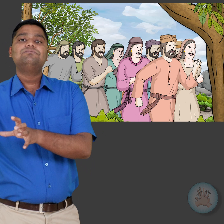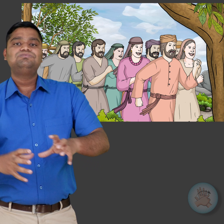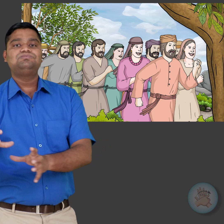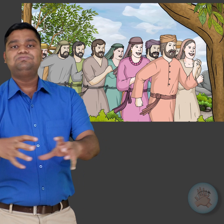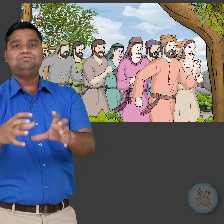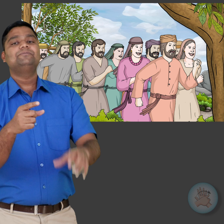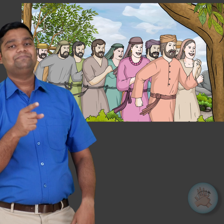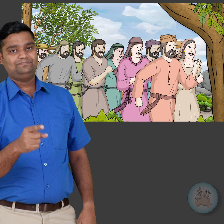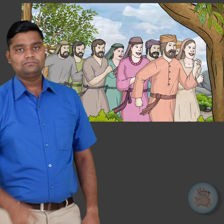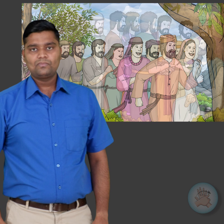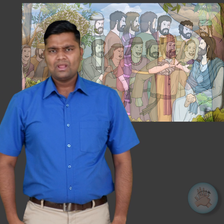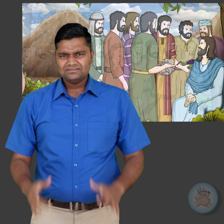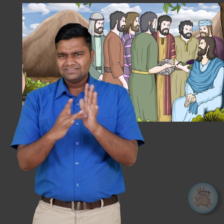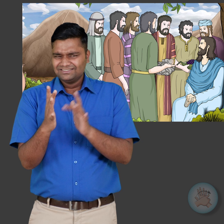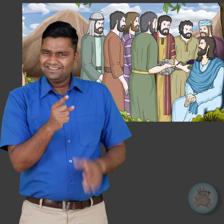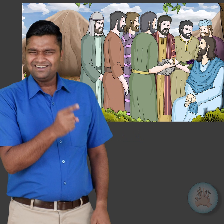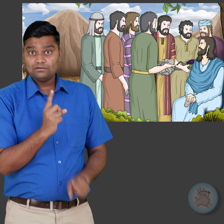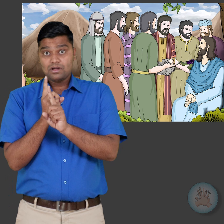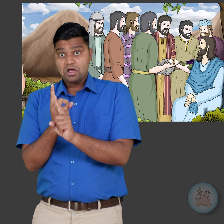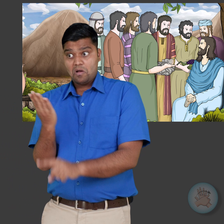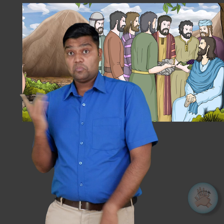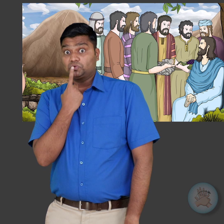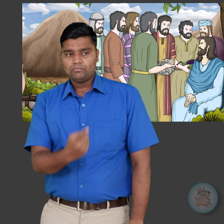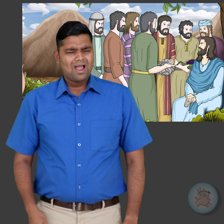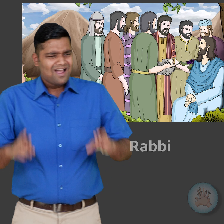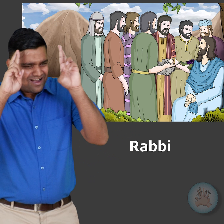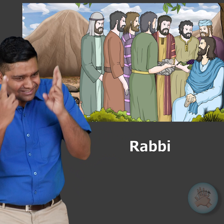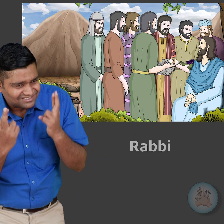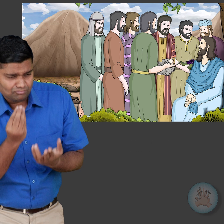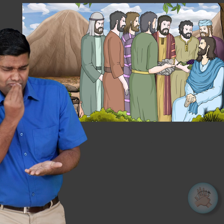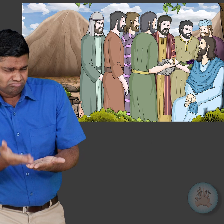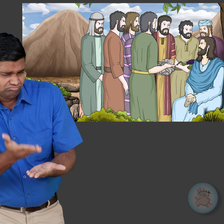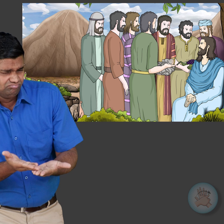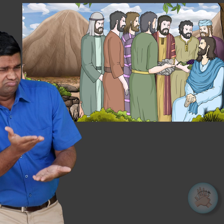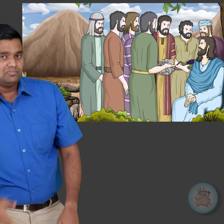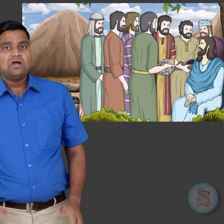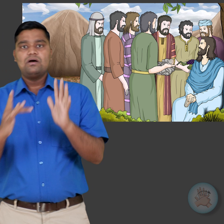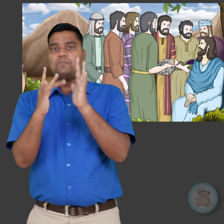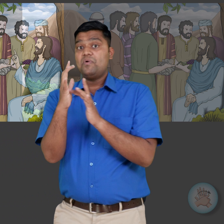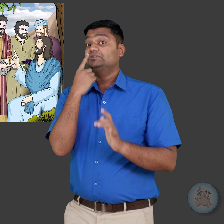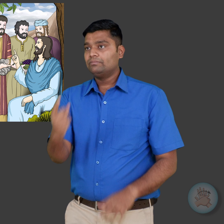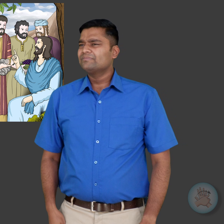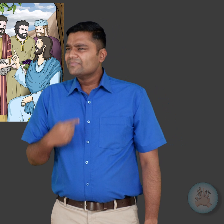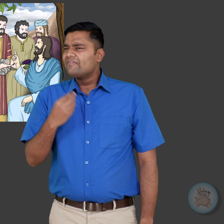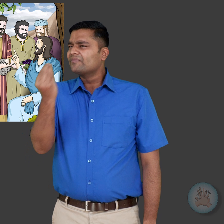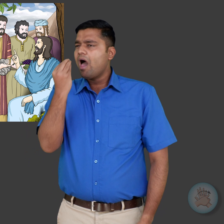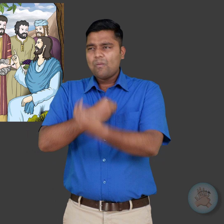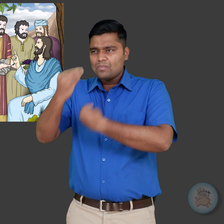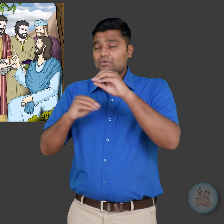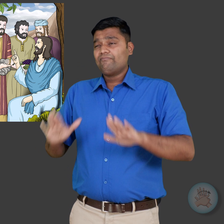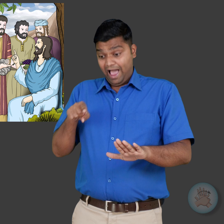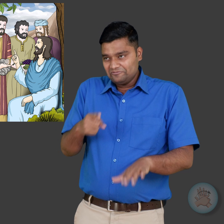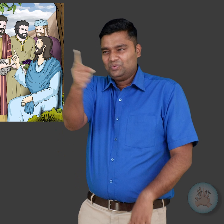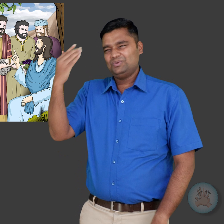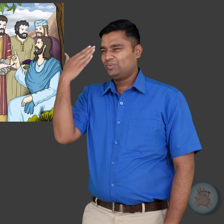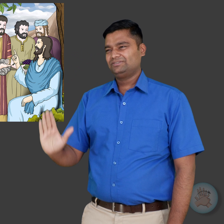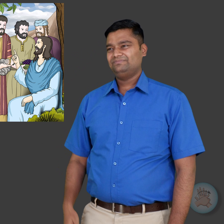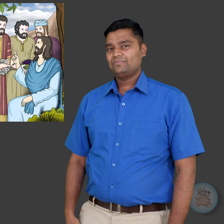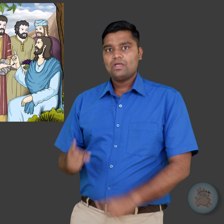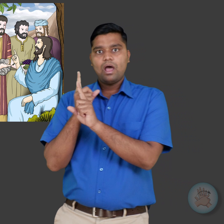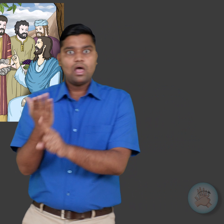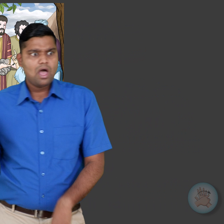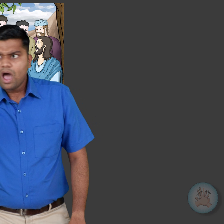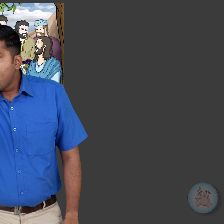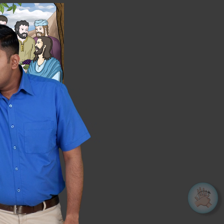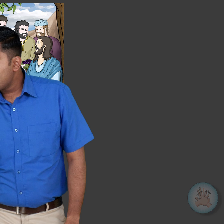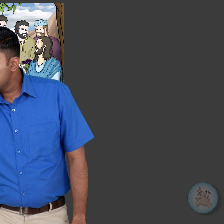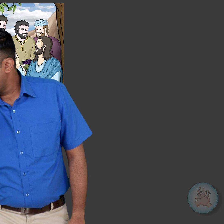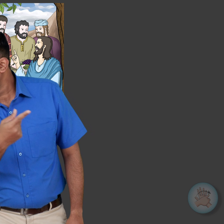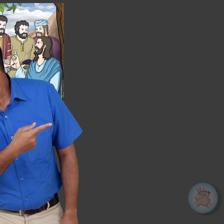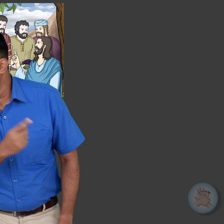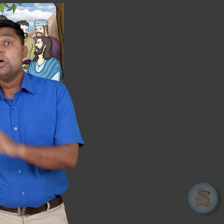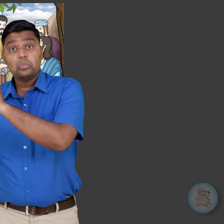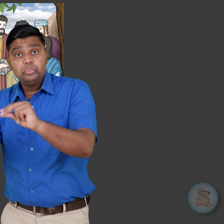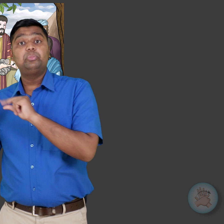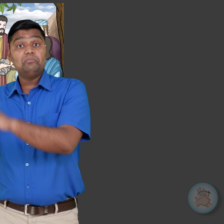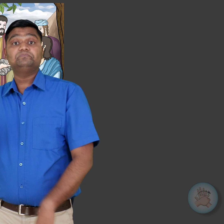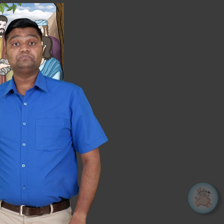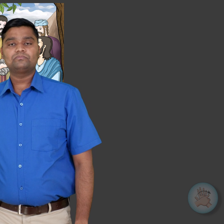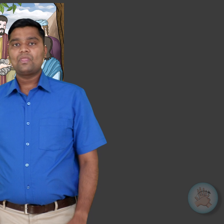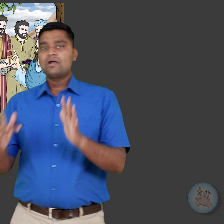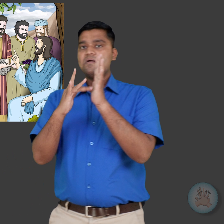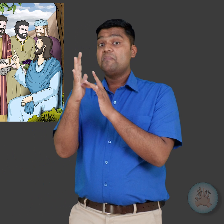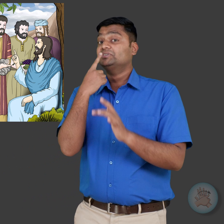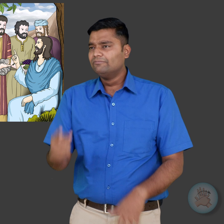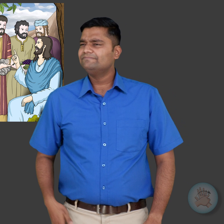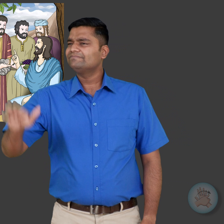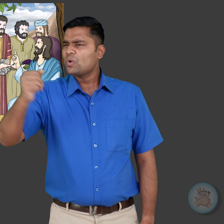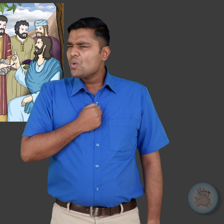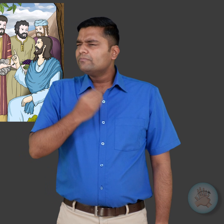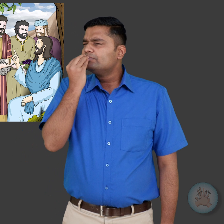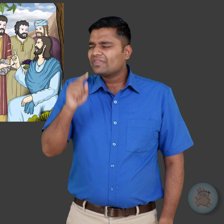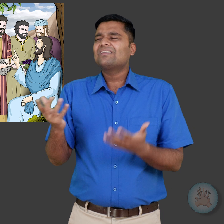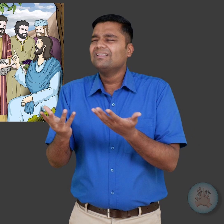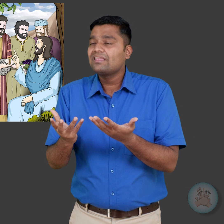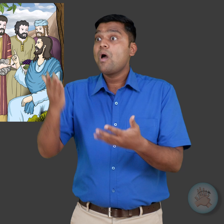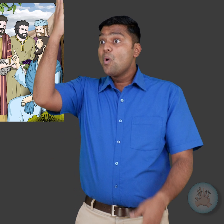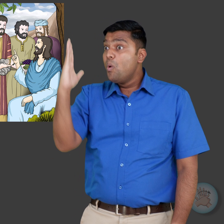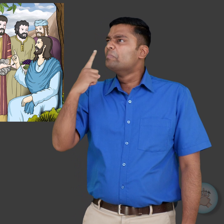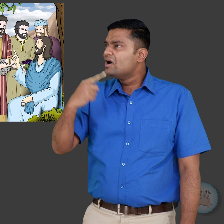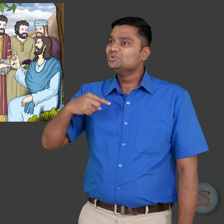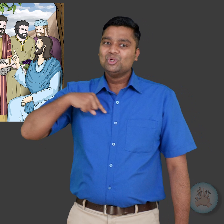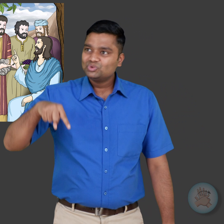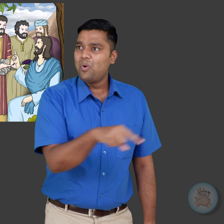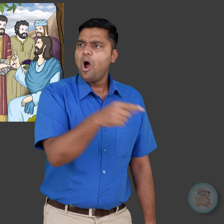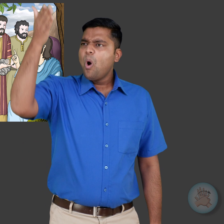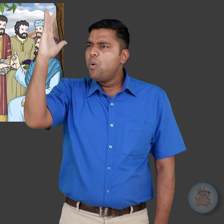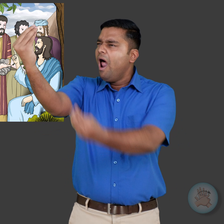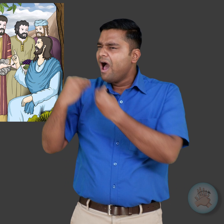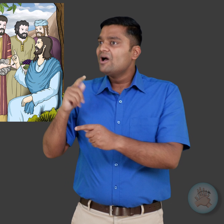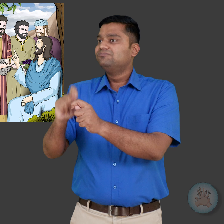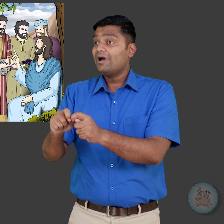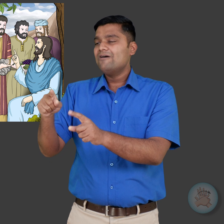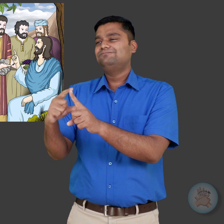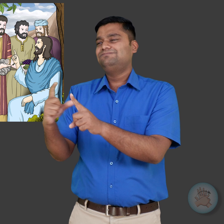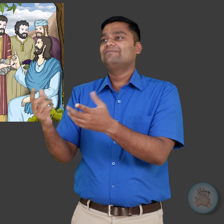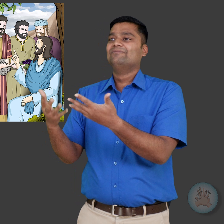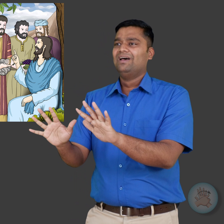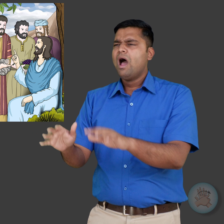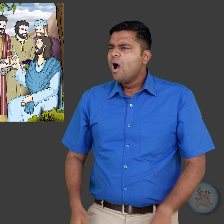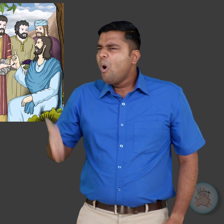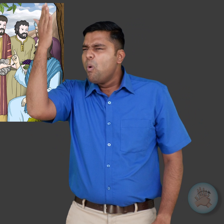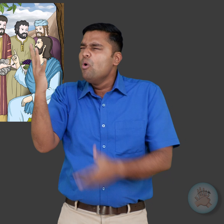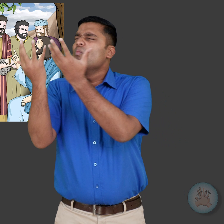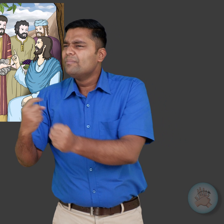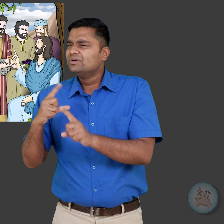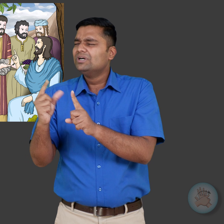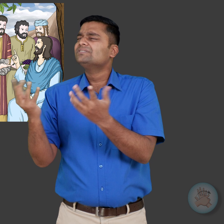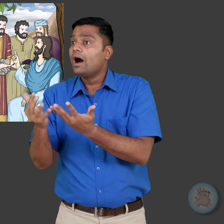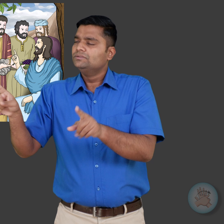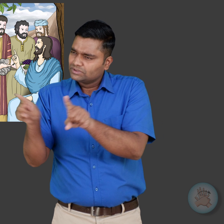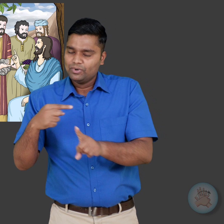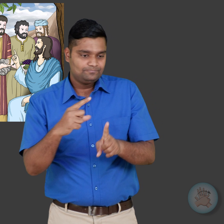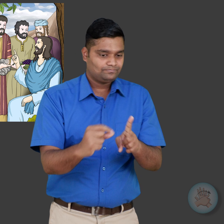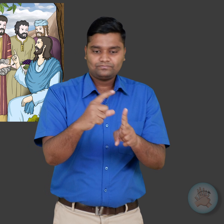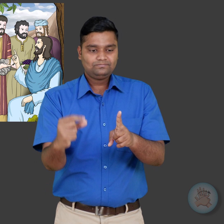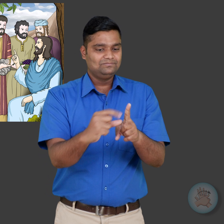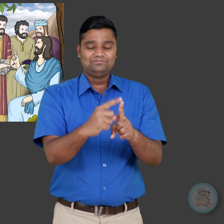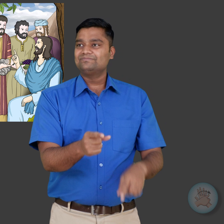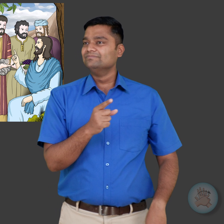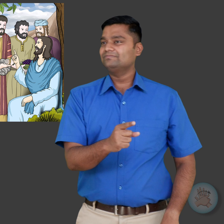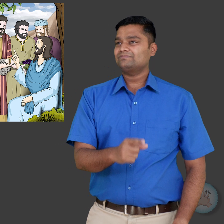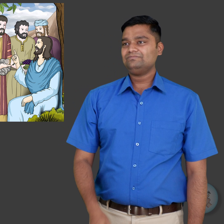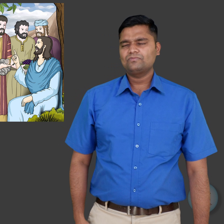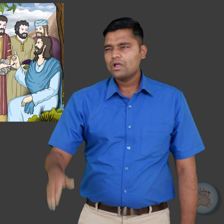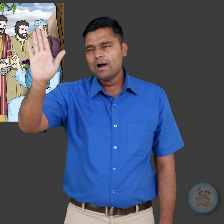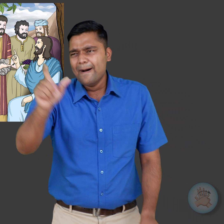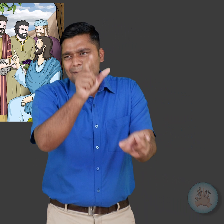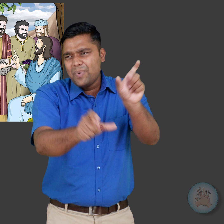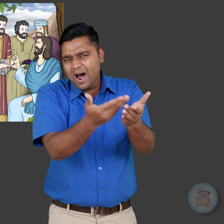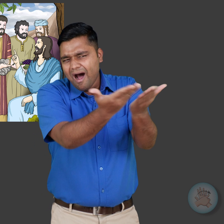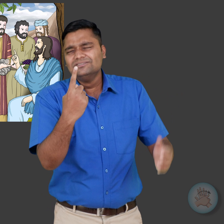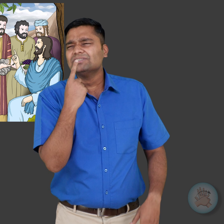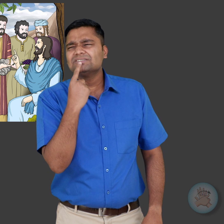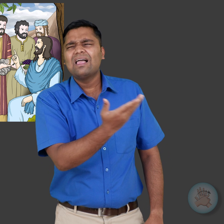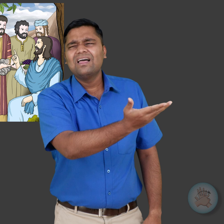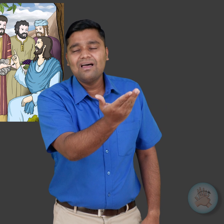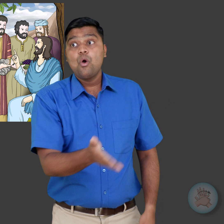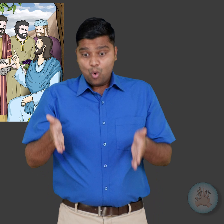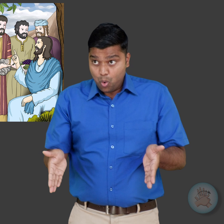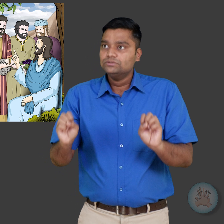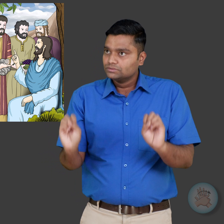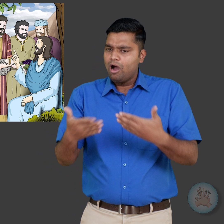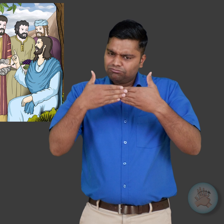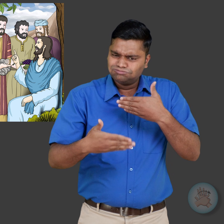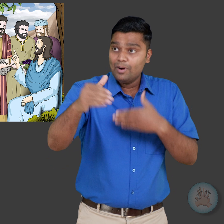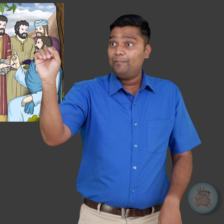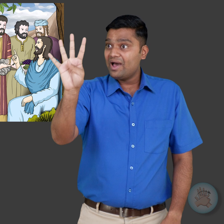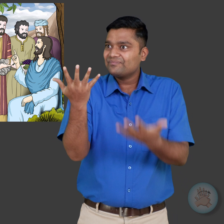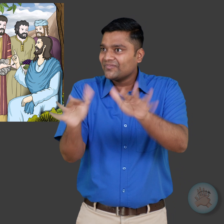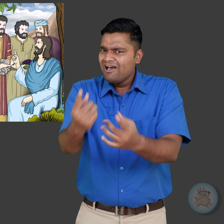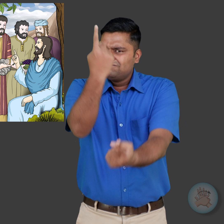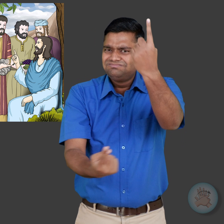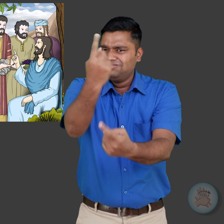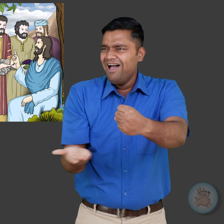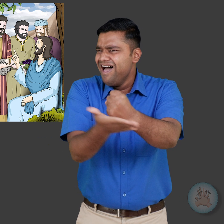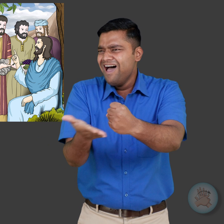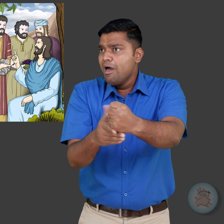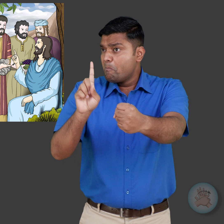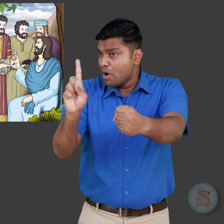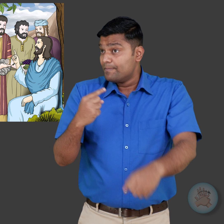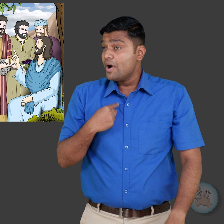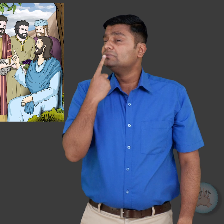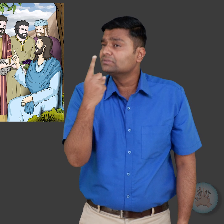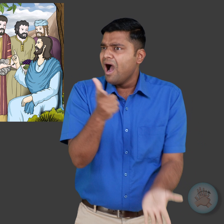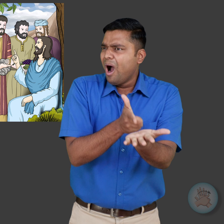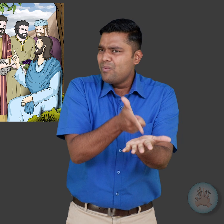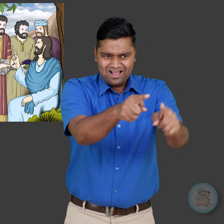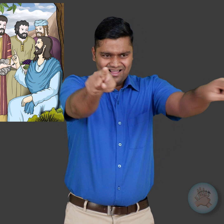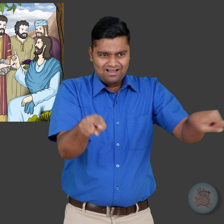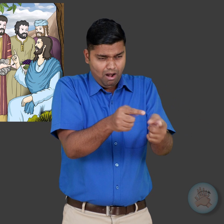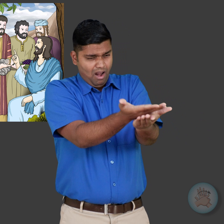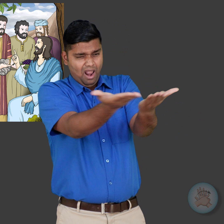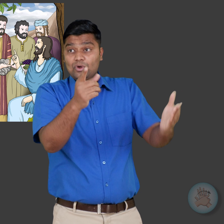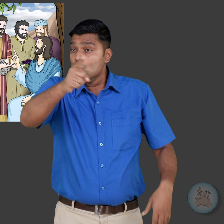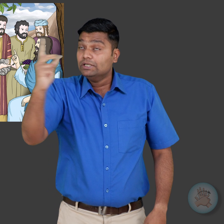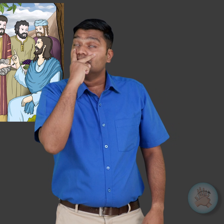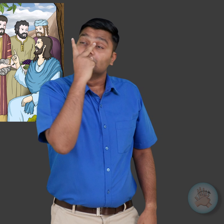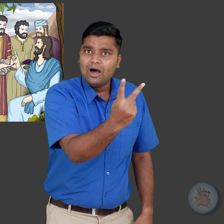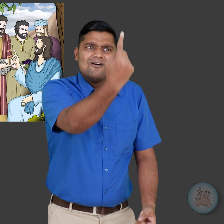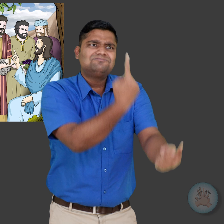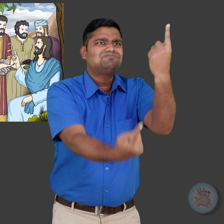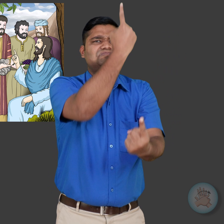Meanwhile the disciples urged Him, “Rabbi, eat something.” But He told them, “I have food to eat that you know nothing about.” So the disciples asked one another, “Could someone have brought Him food?” Jesus explained, “My food is to do the will of Him who sent Me and to finish His work.